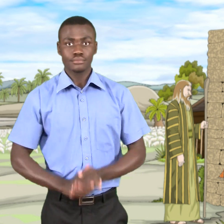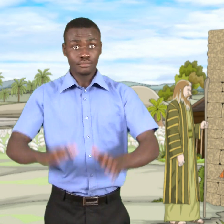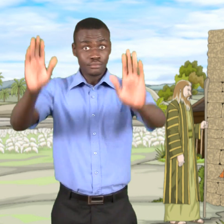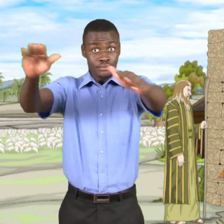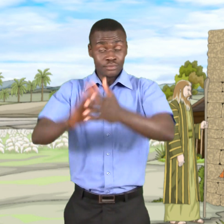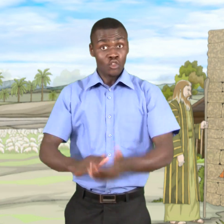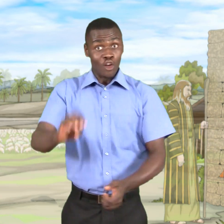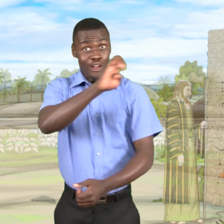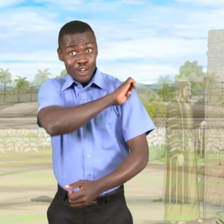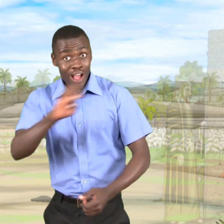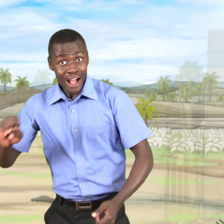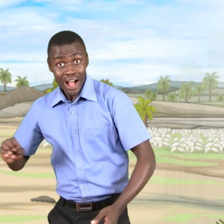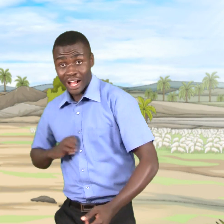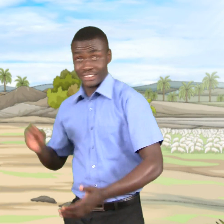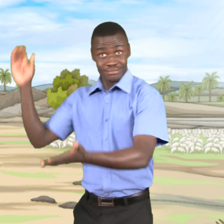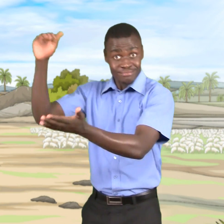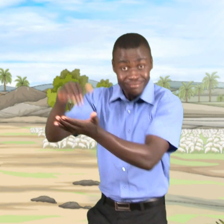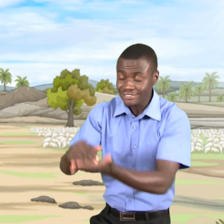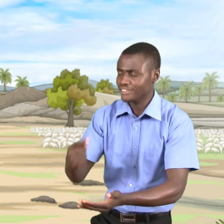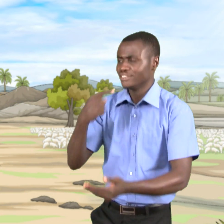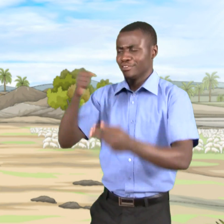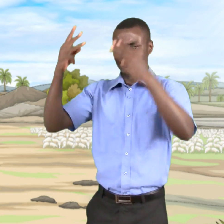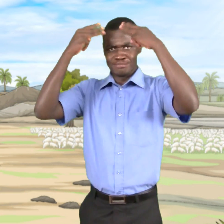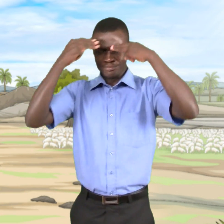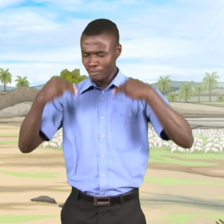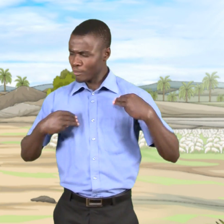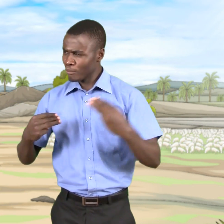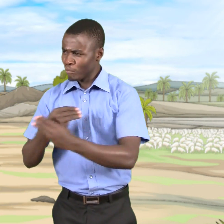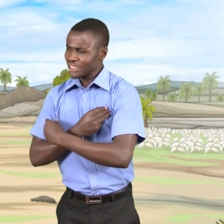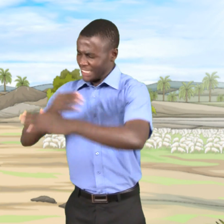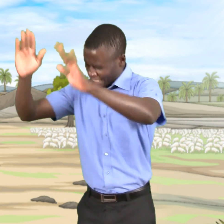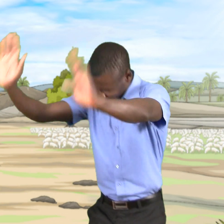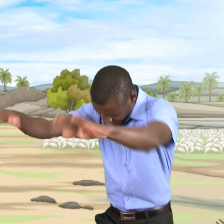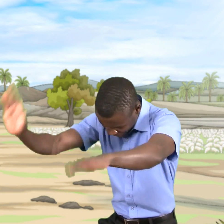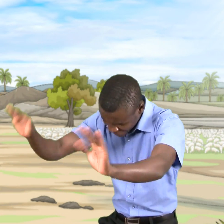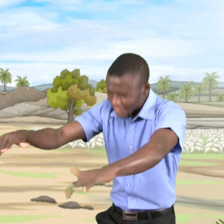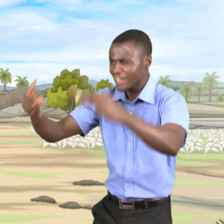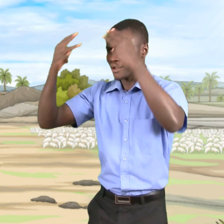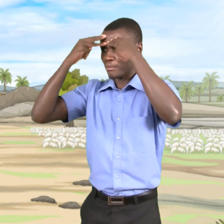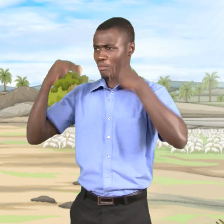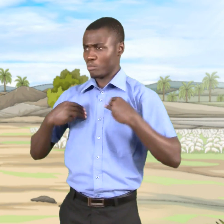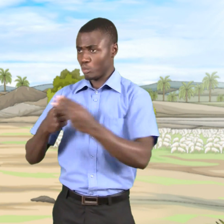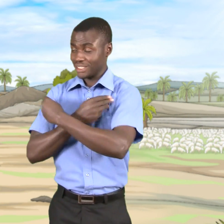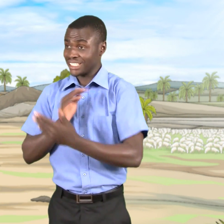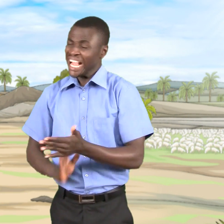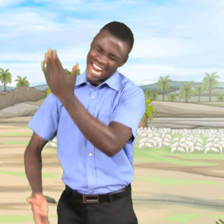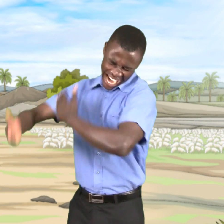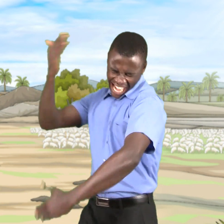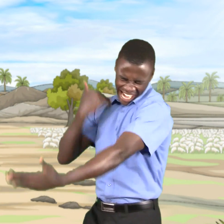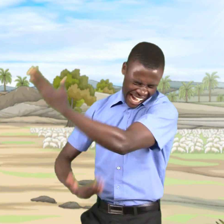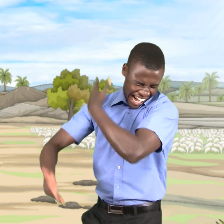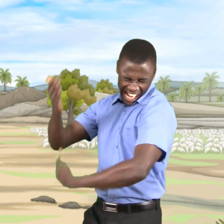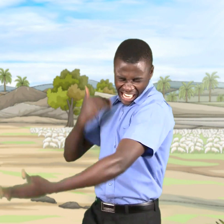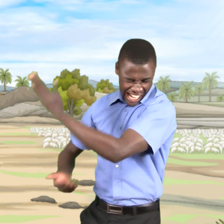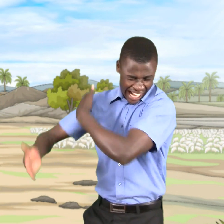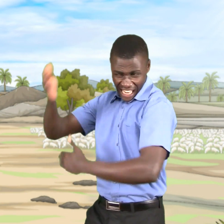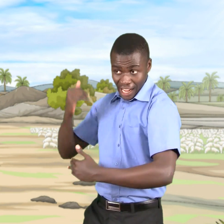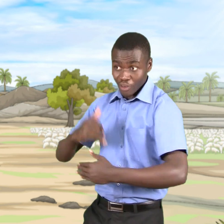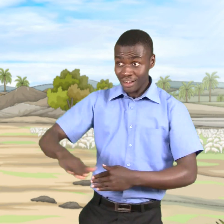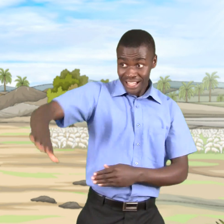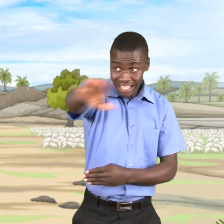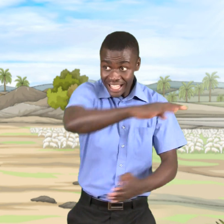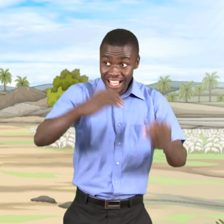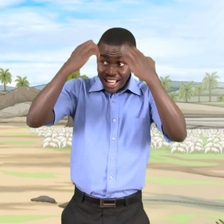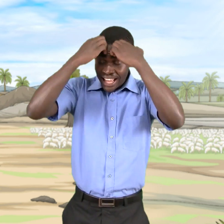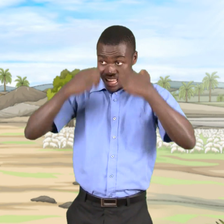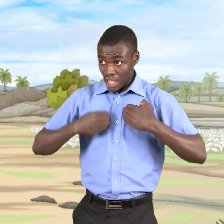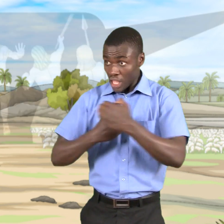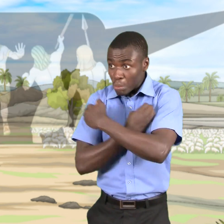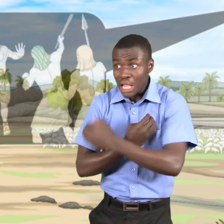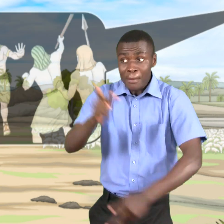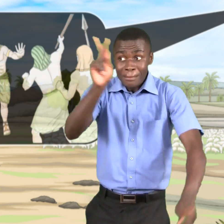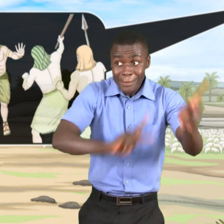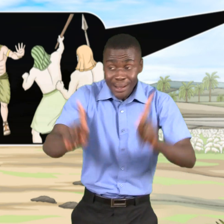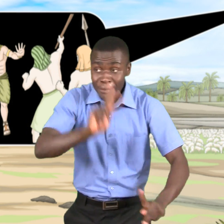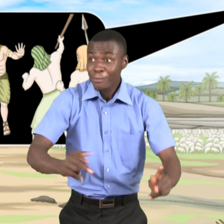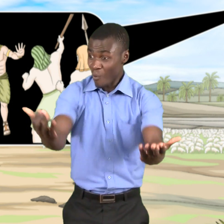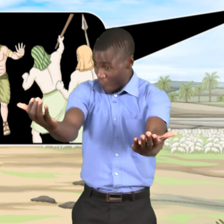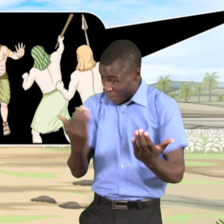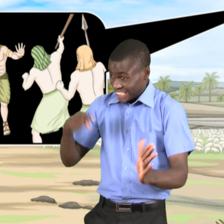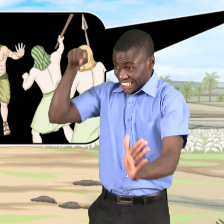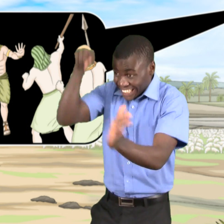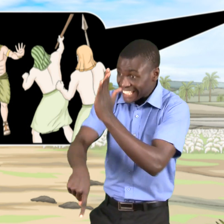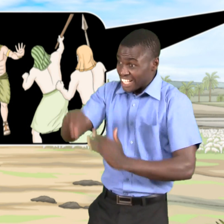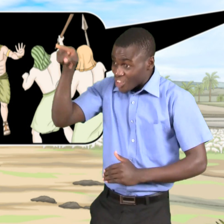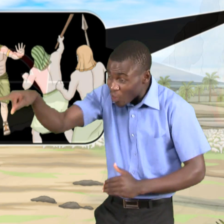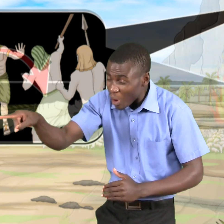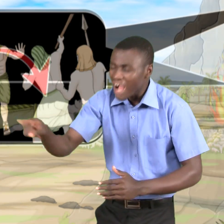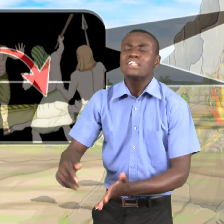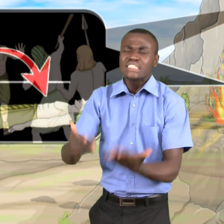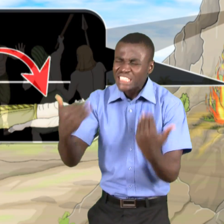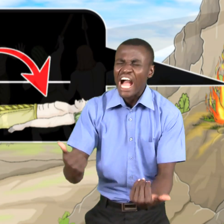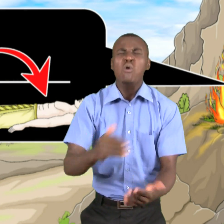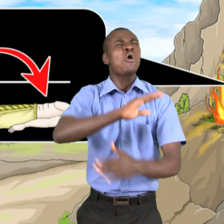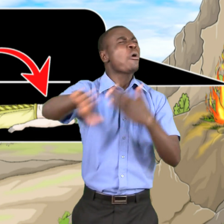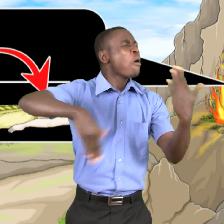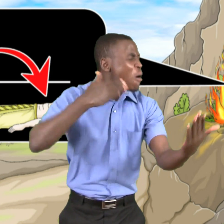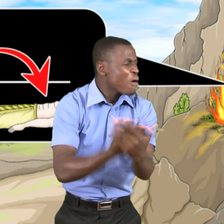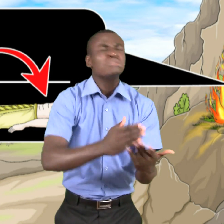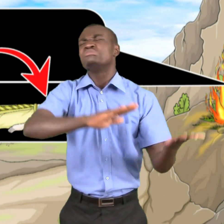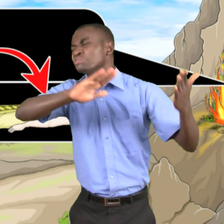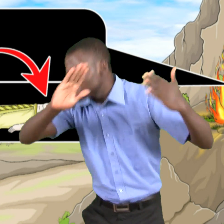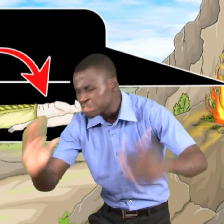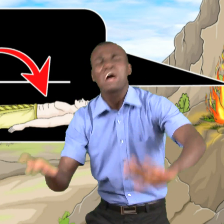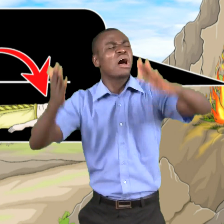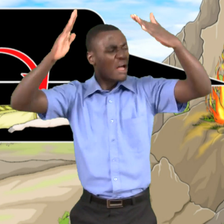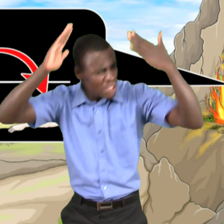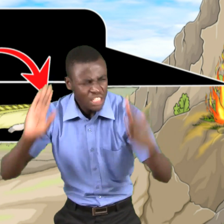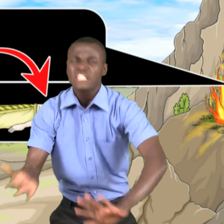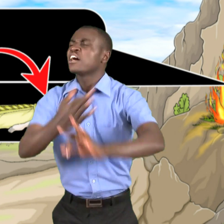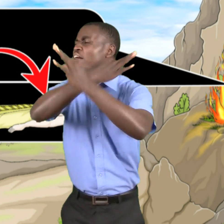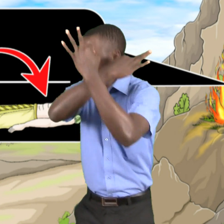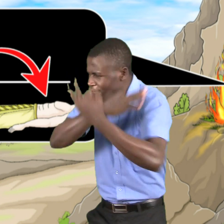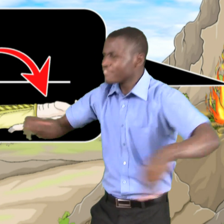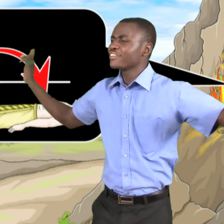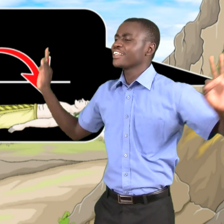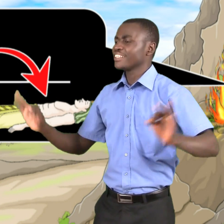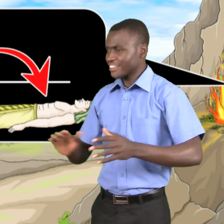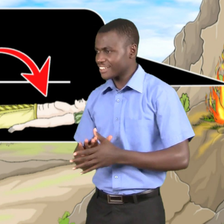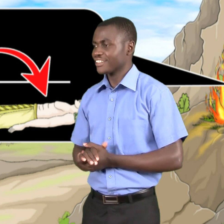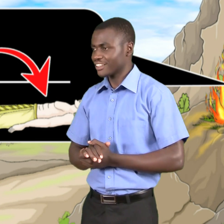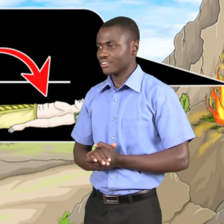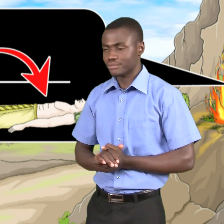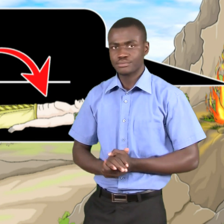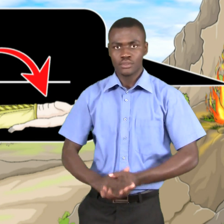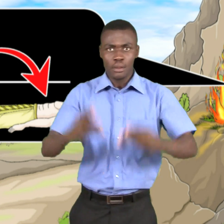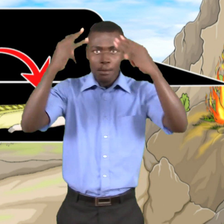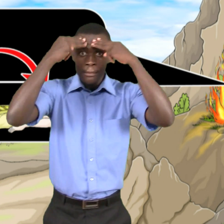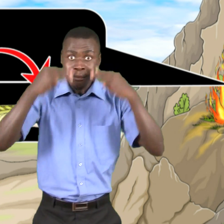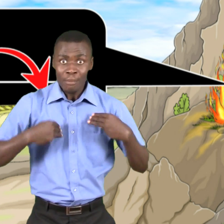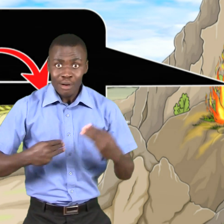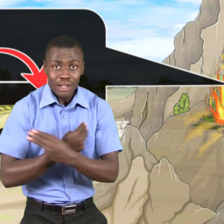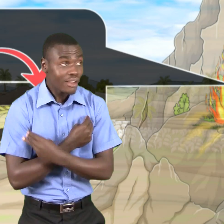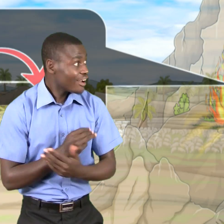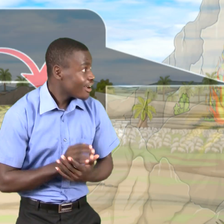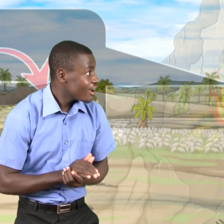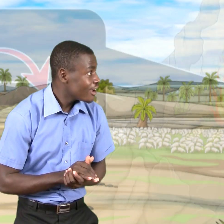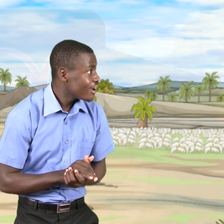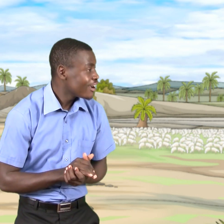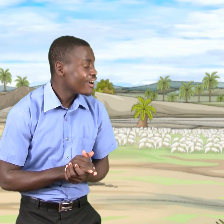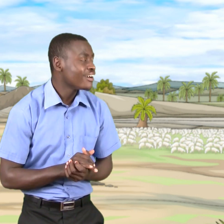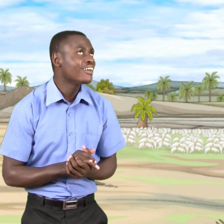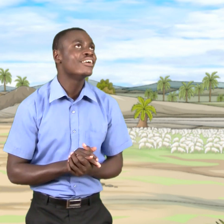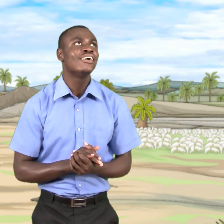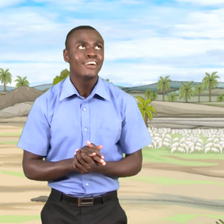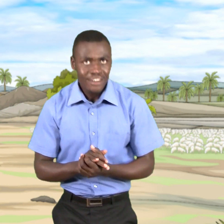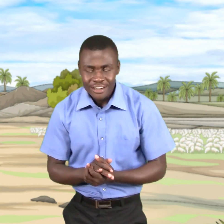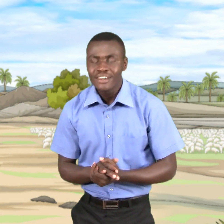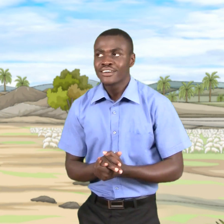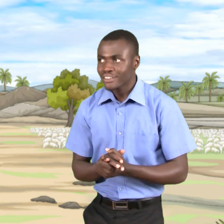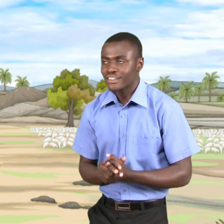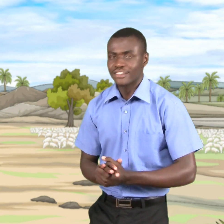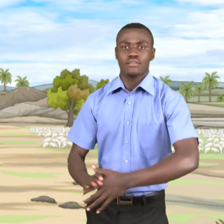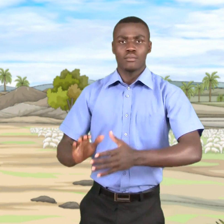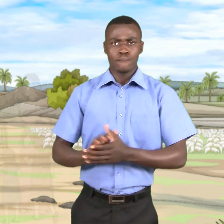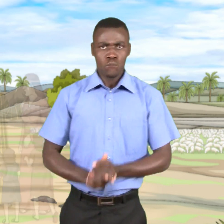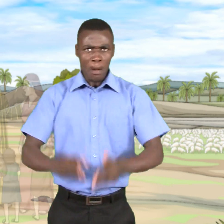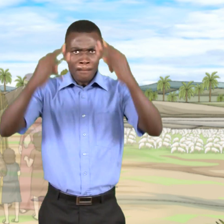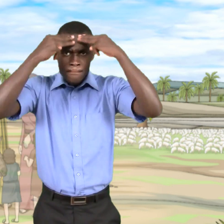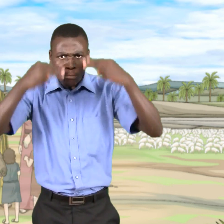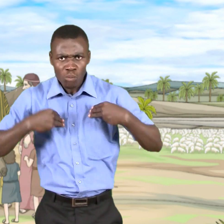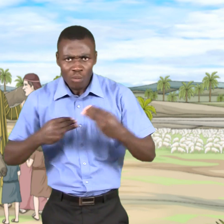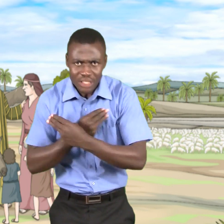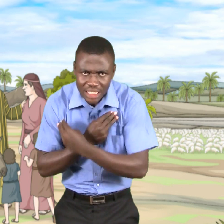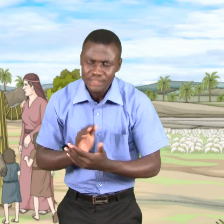Now the LORD had said to Moses in Midian, “Go back to Egypt, for all the men who sought to kill you are dead.”